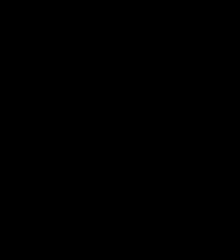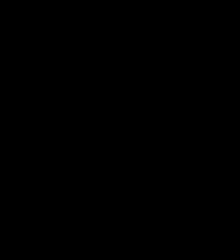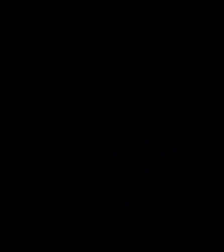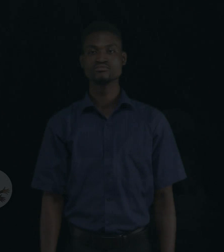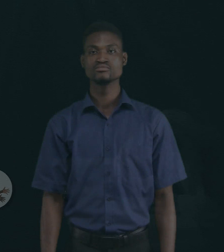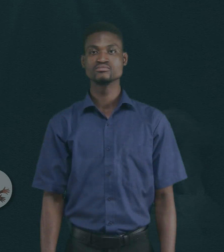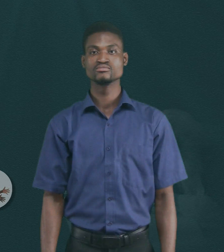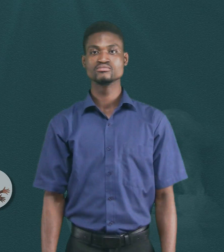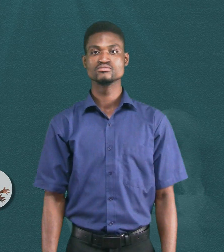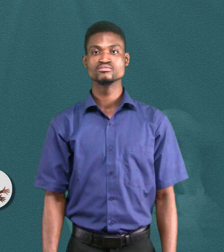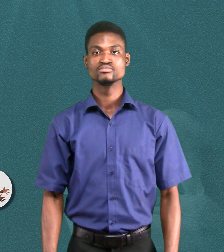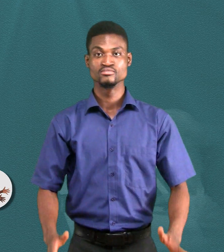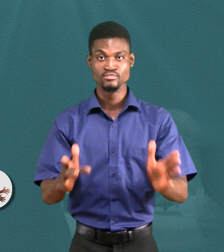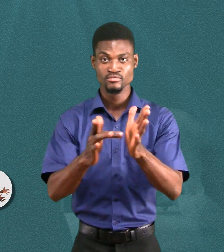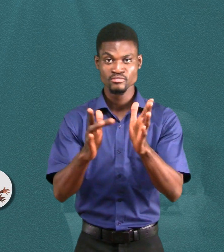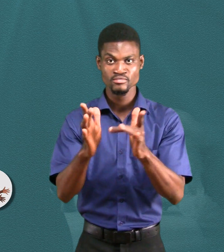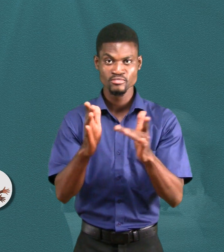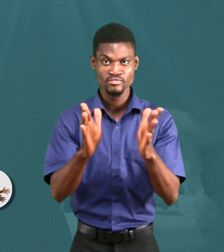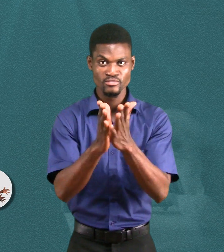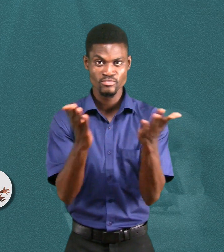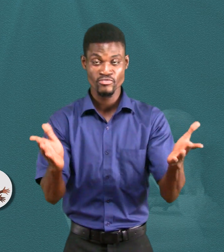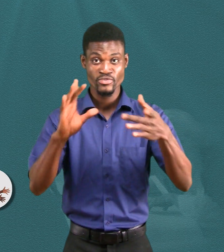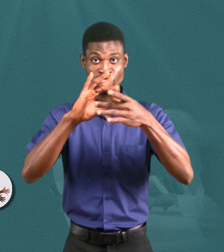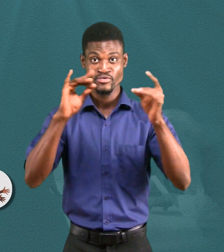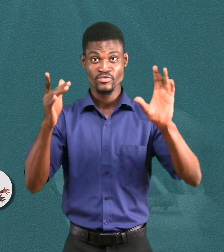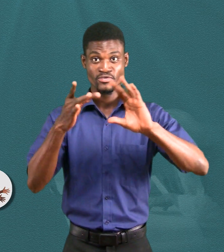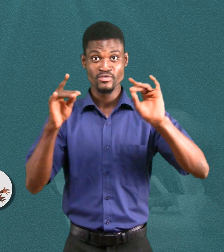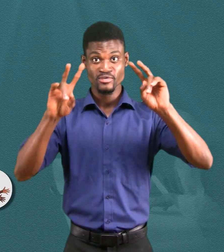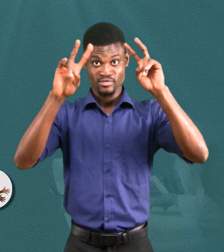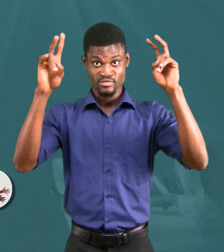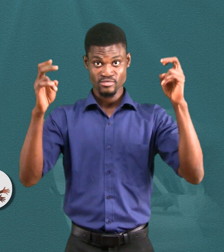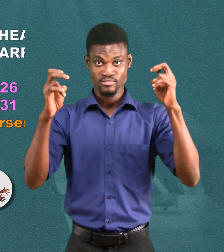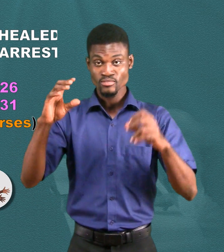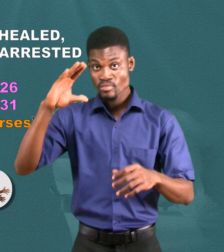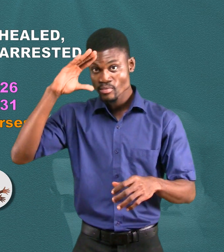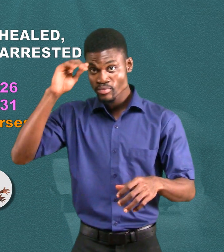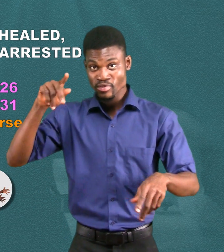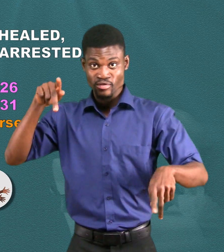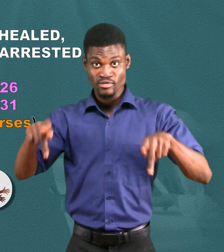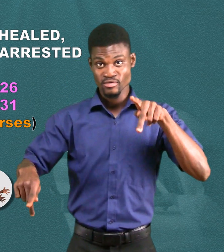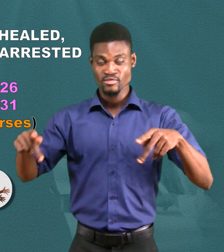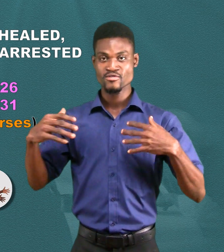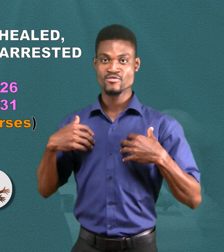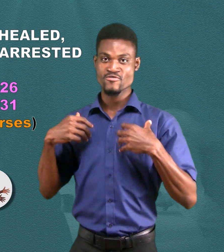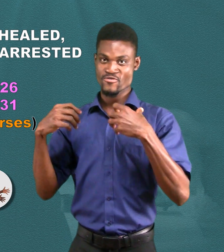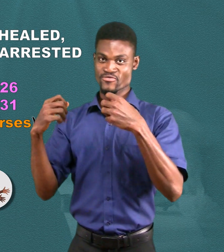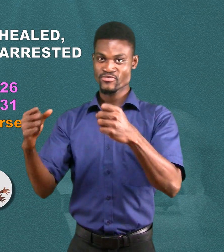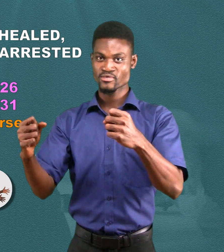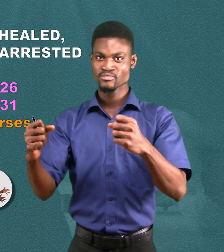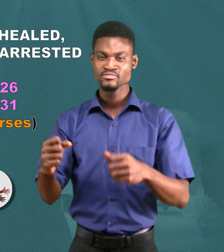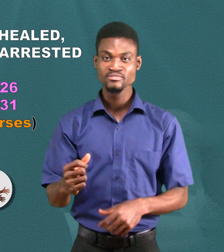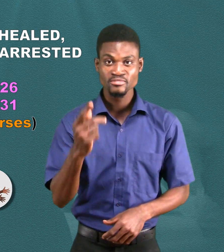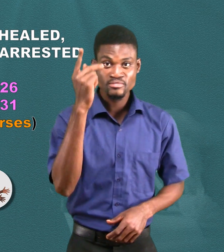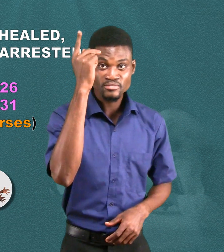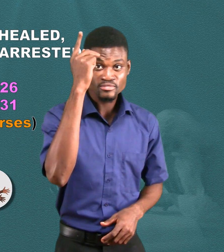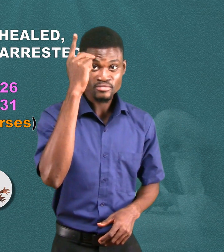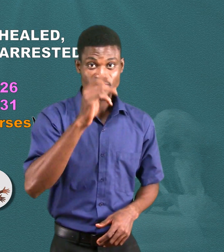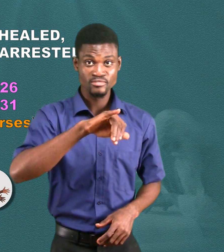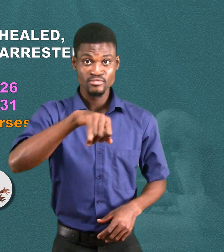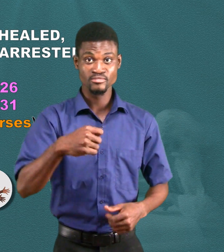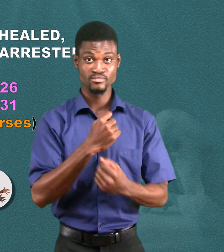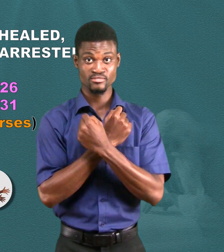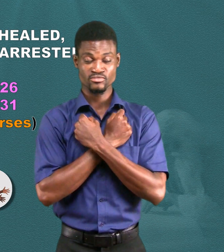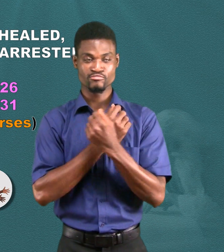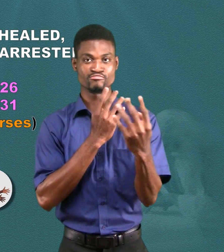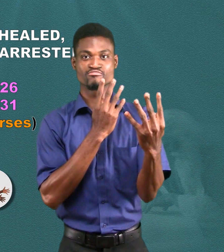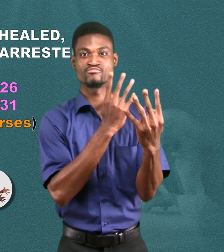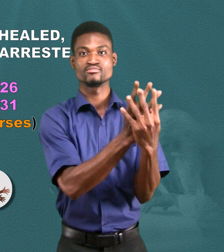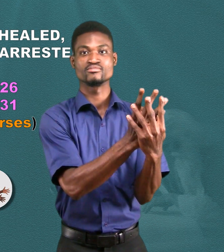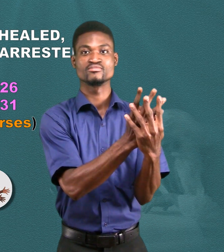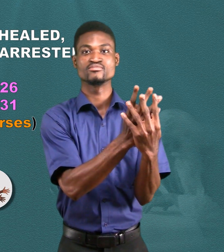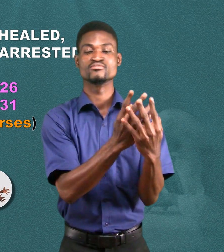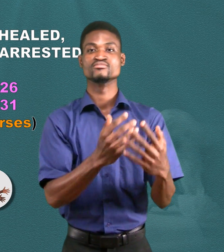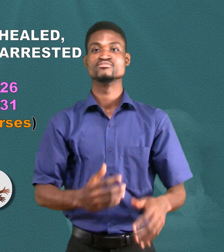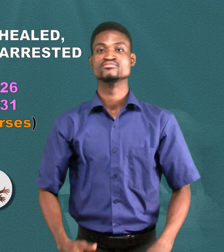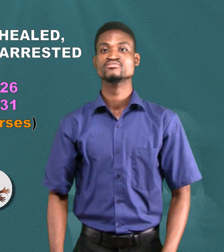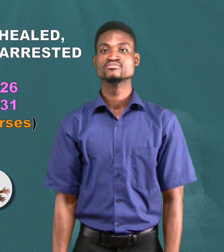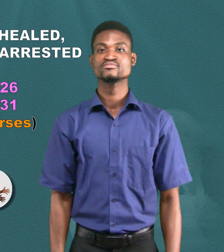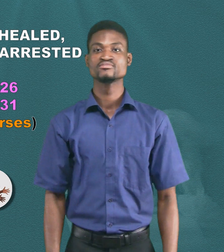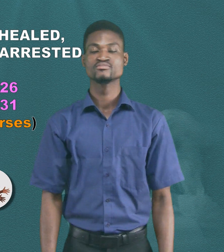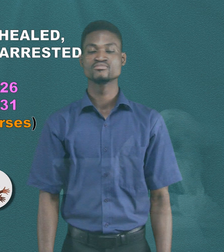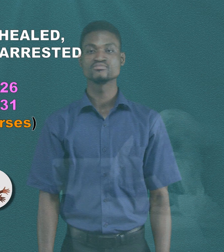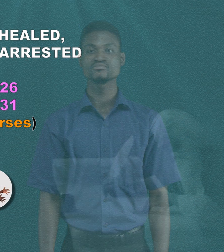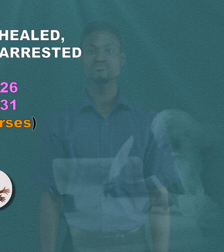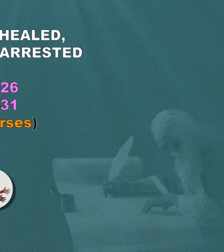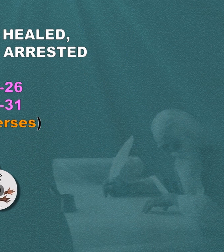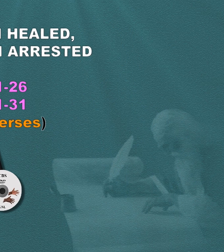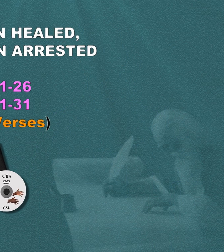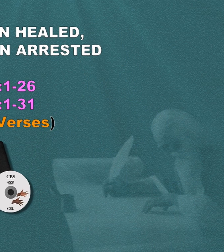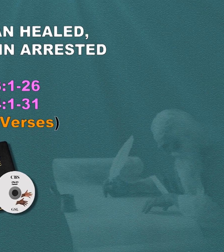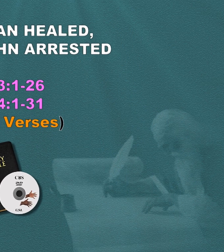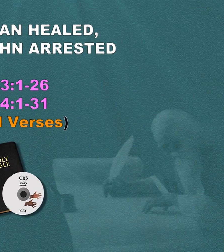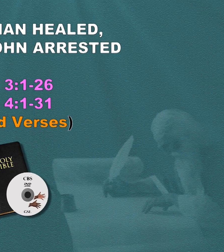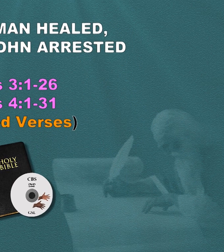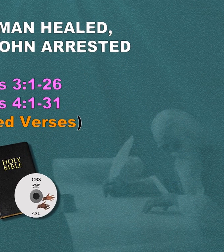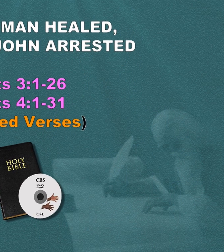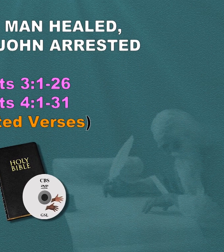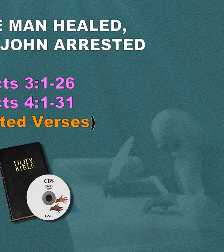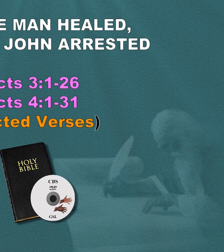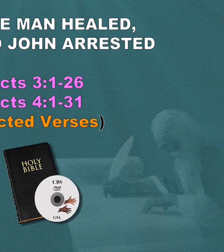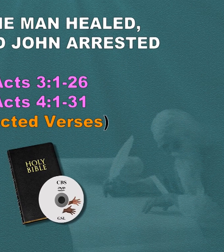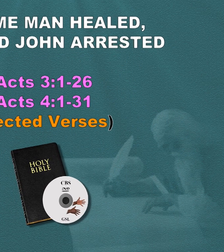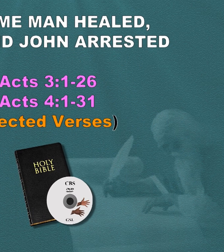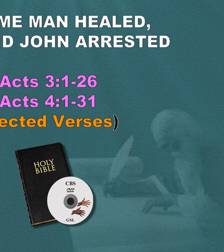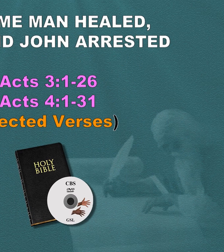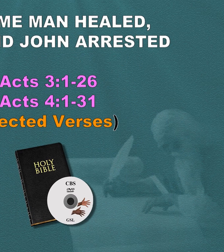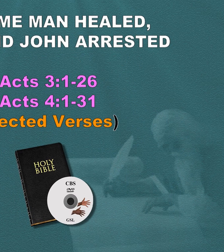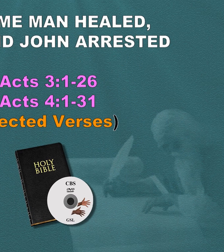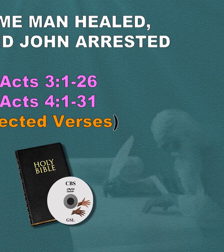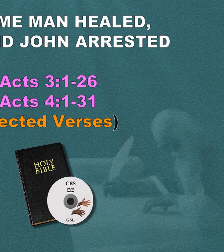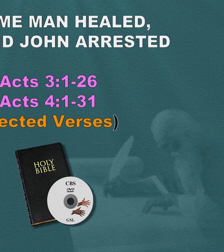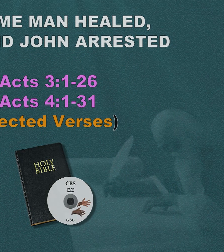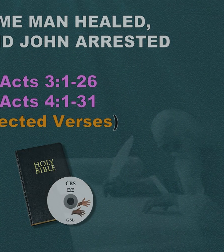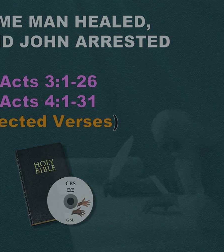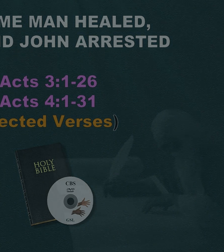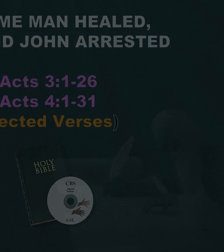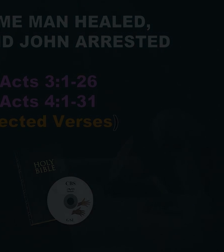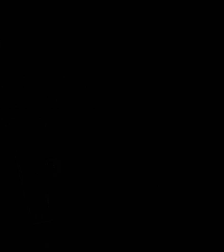The lame man healed - Peter and John arrested